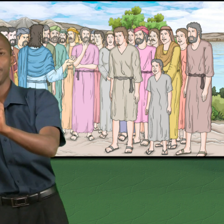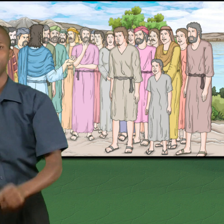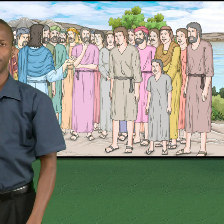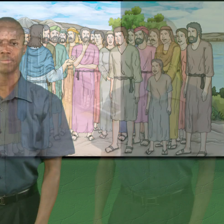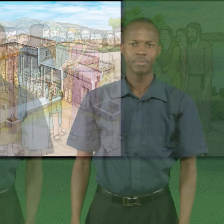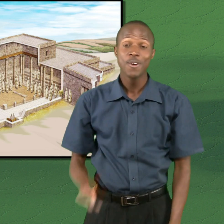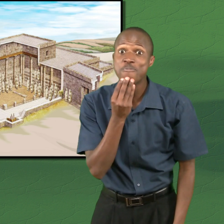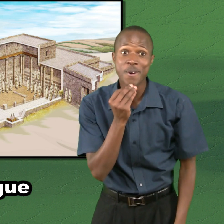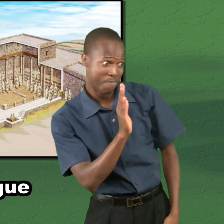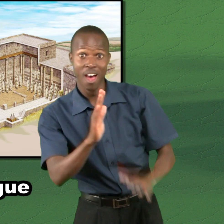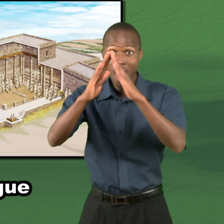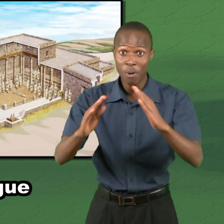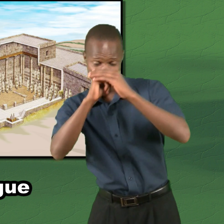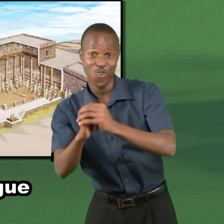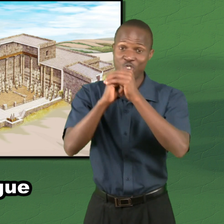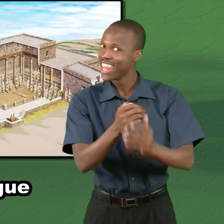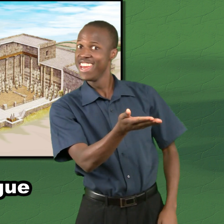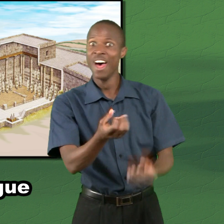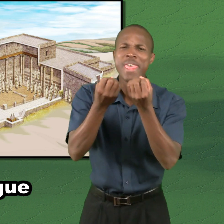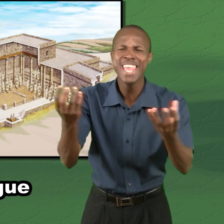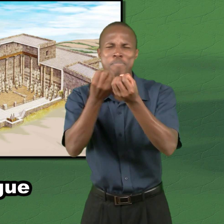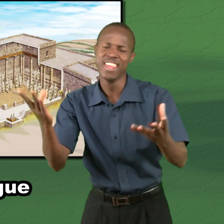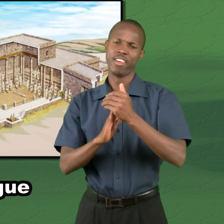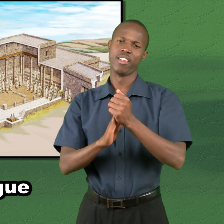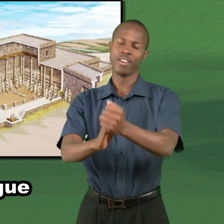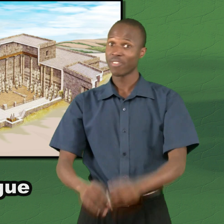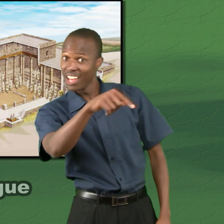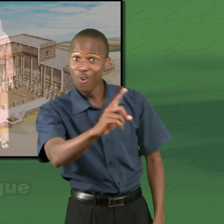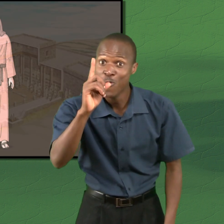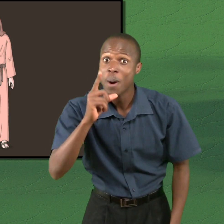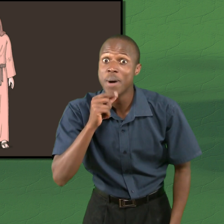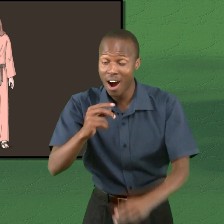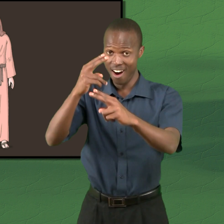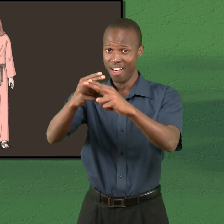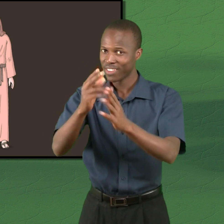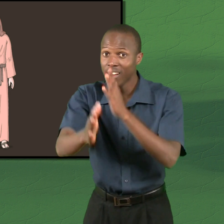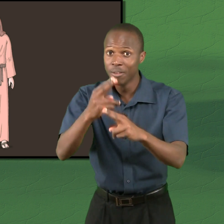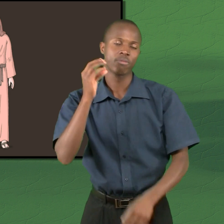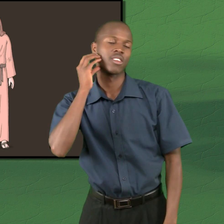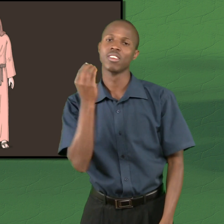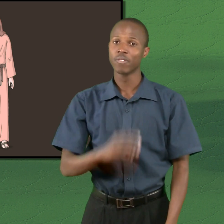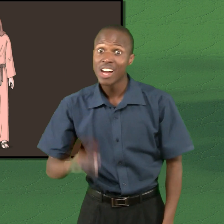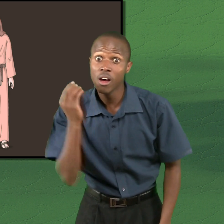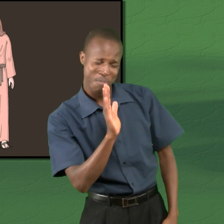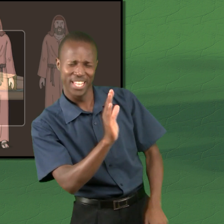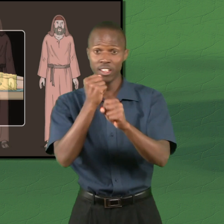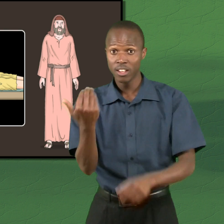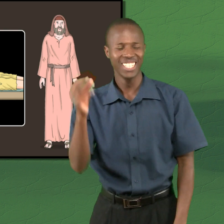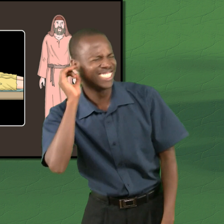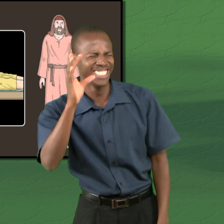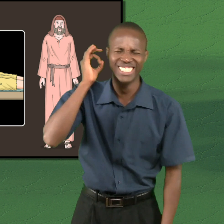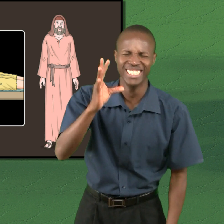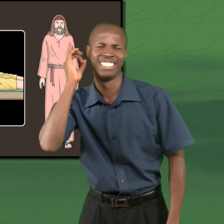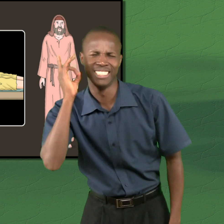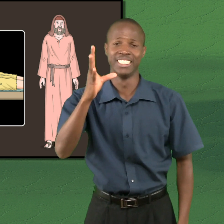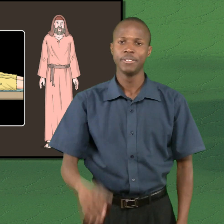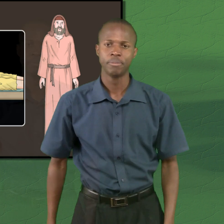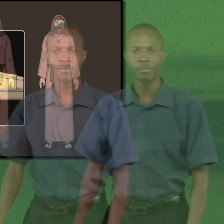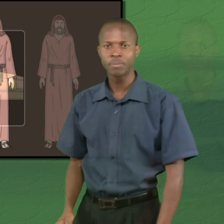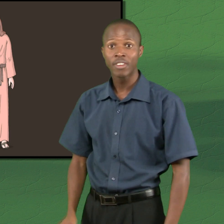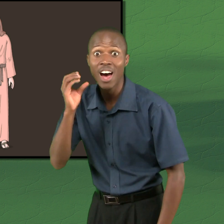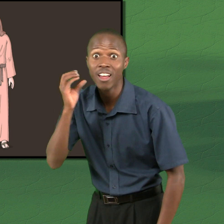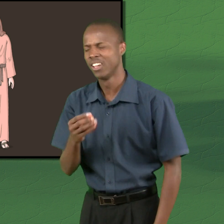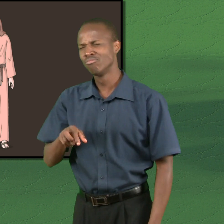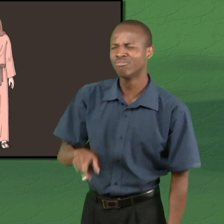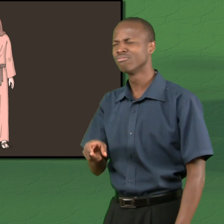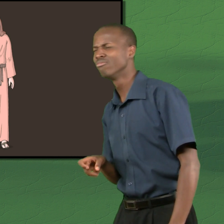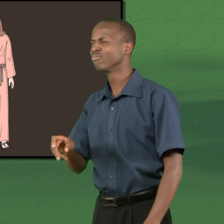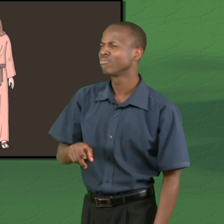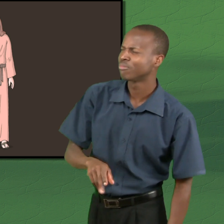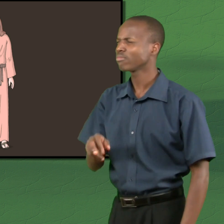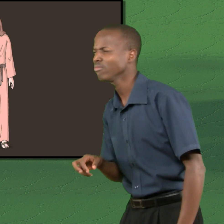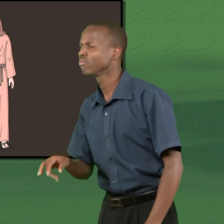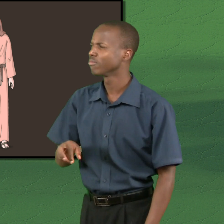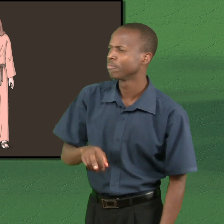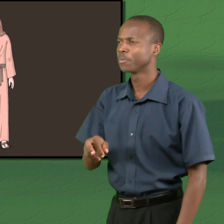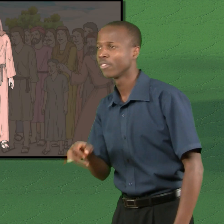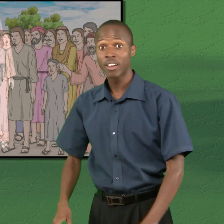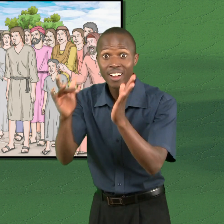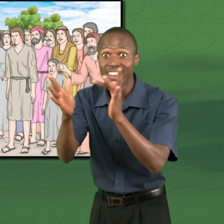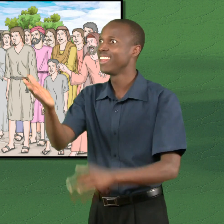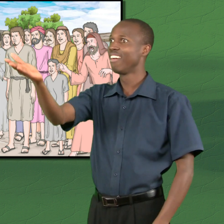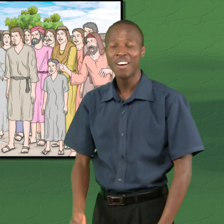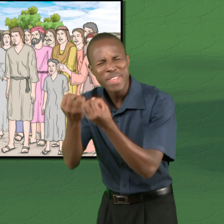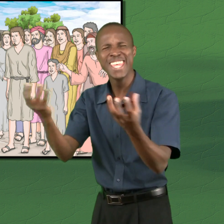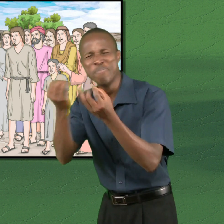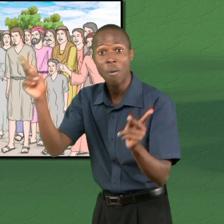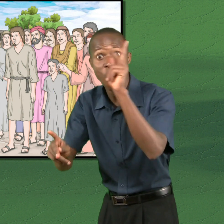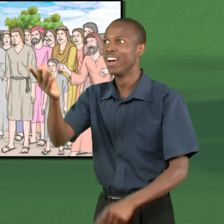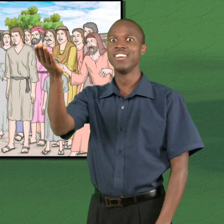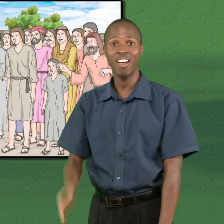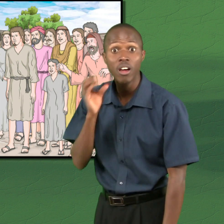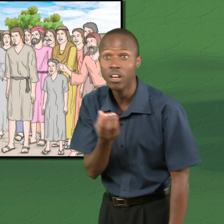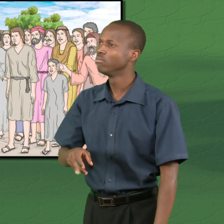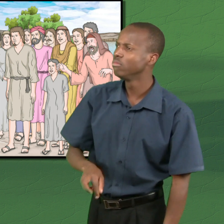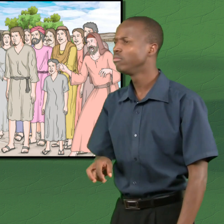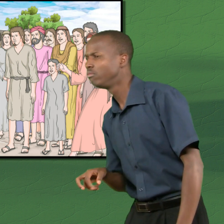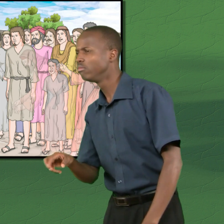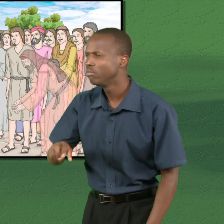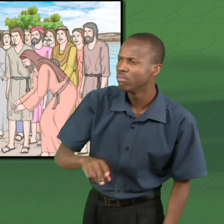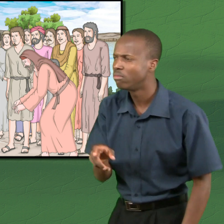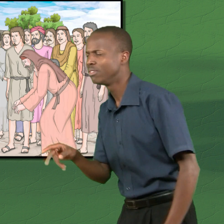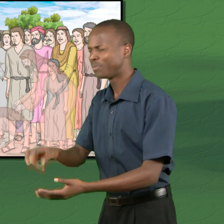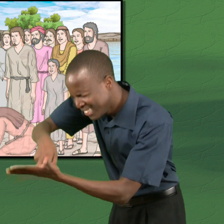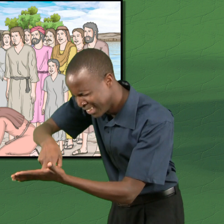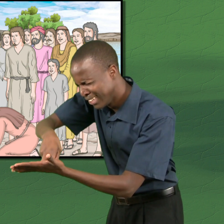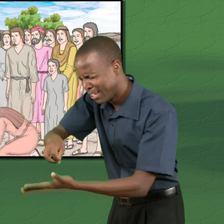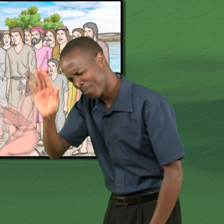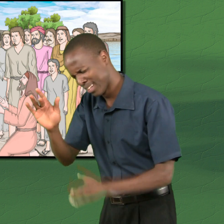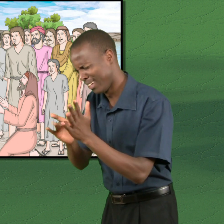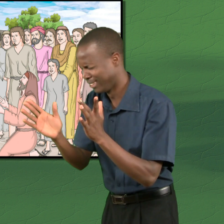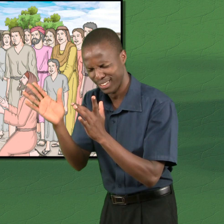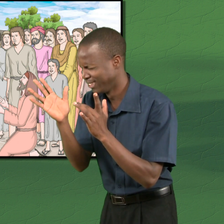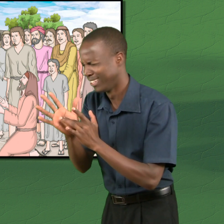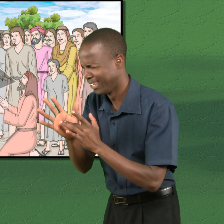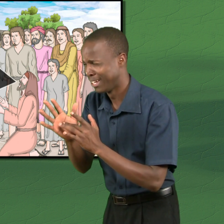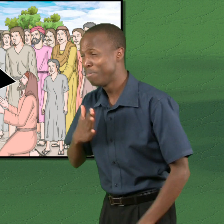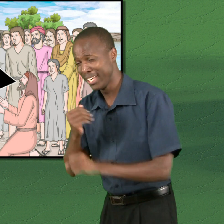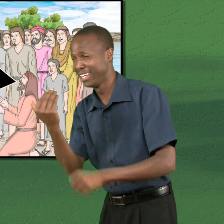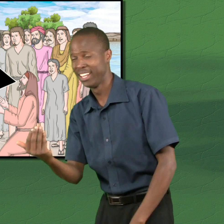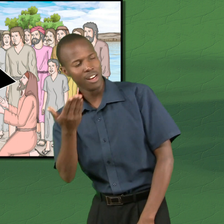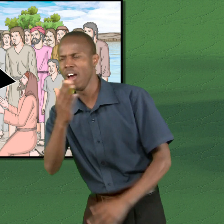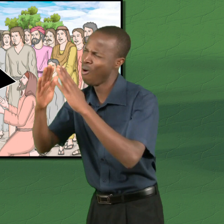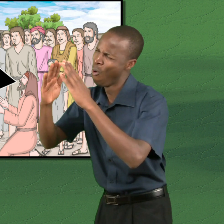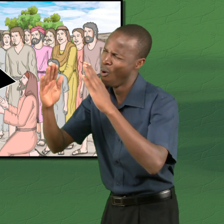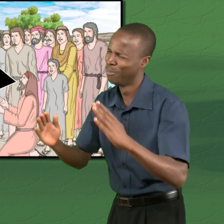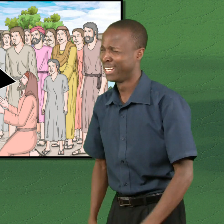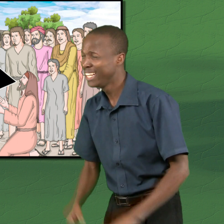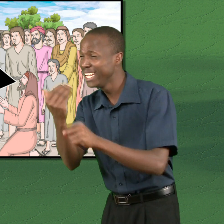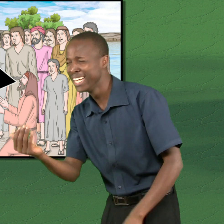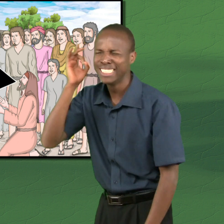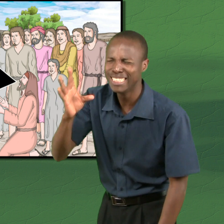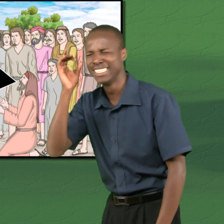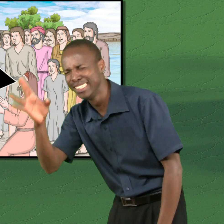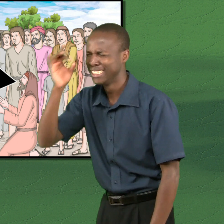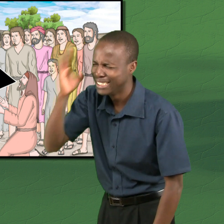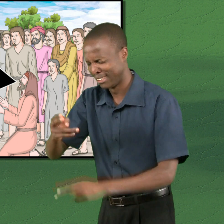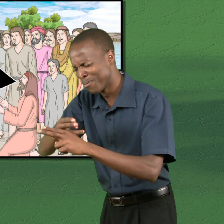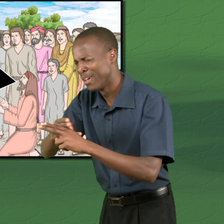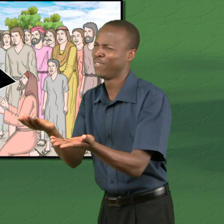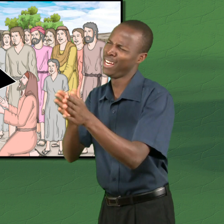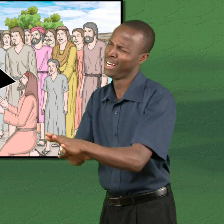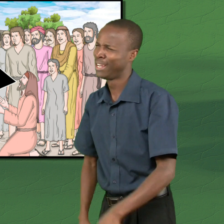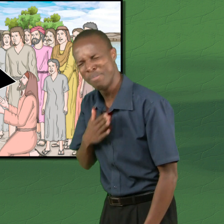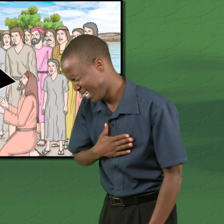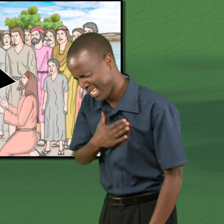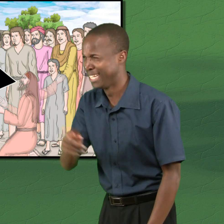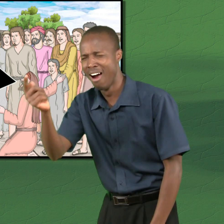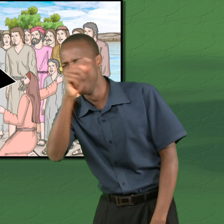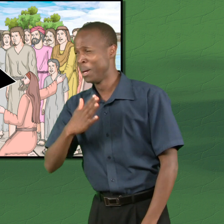A synagogue leader named Jairus arrived, and seeing Jesus, he fell at His feet and pleaded with Him urgently, “My little daughter is near death.